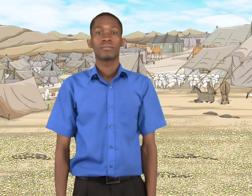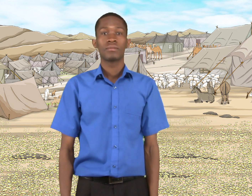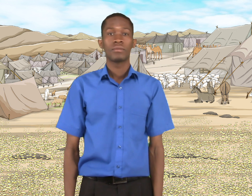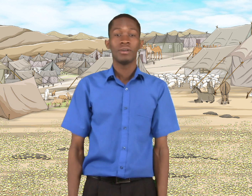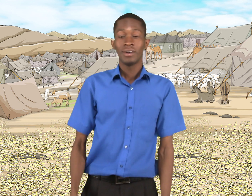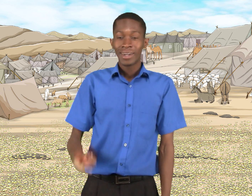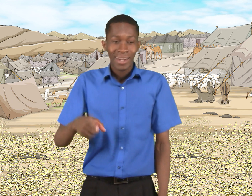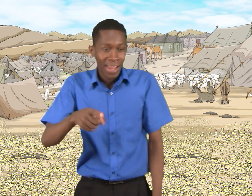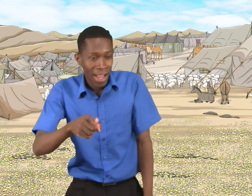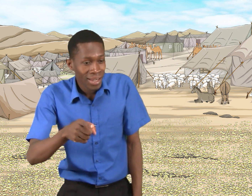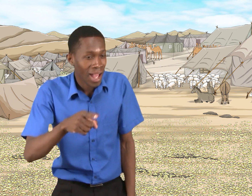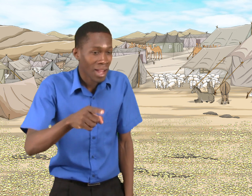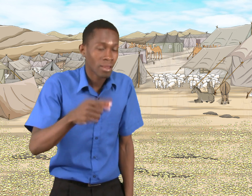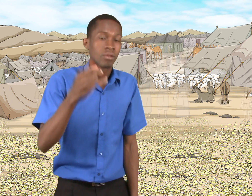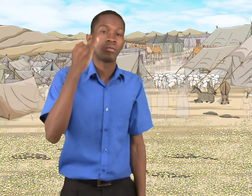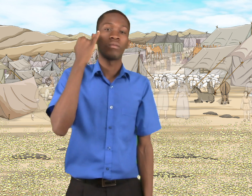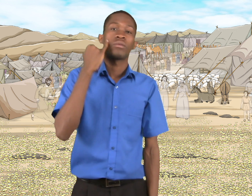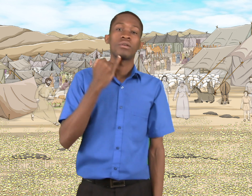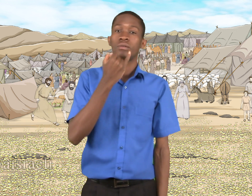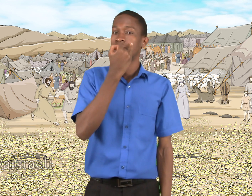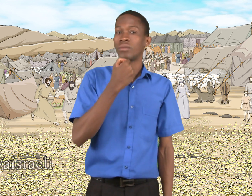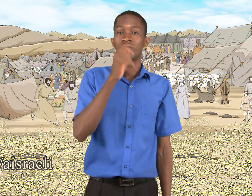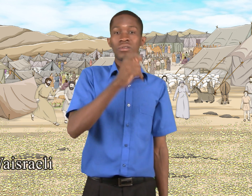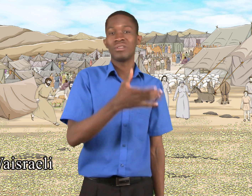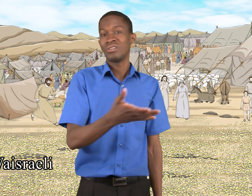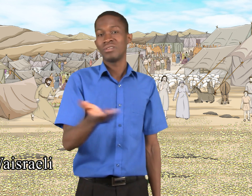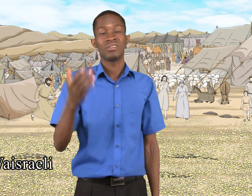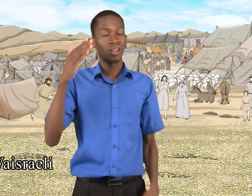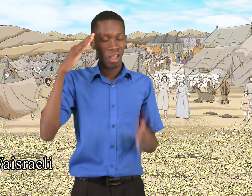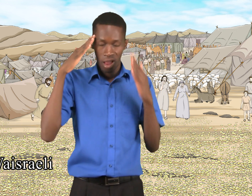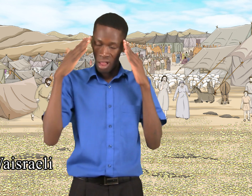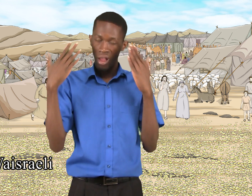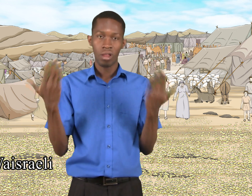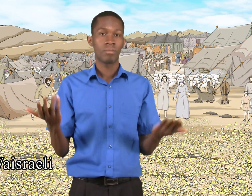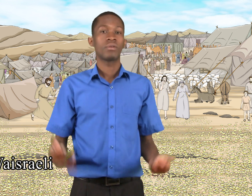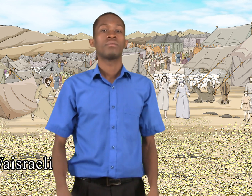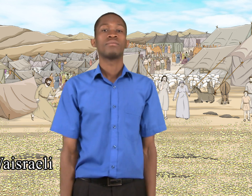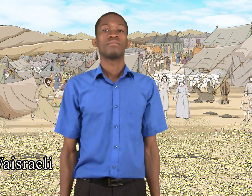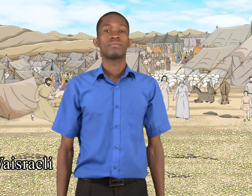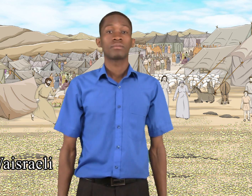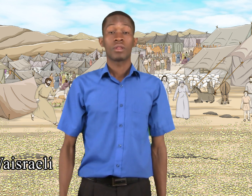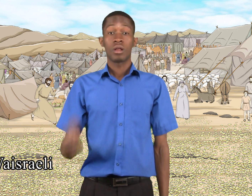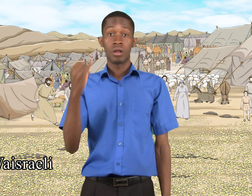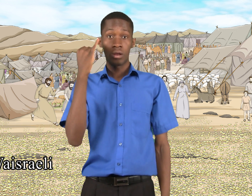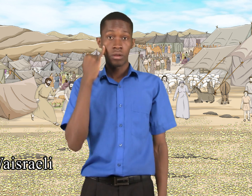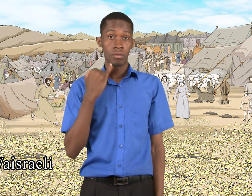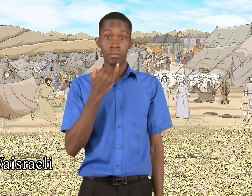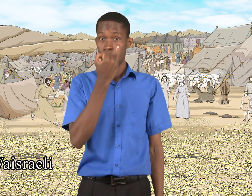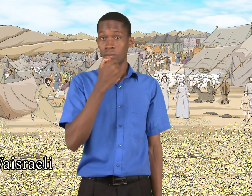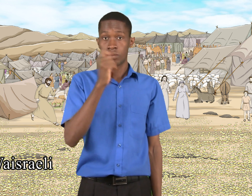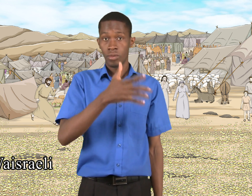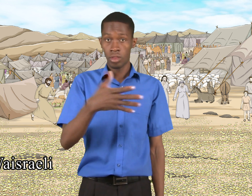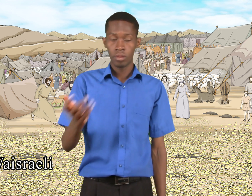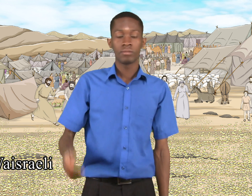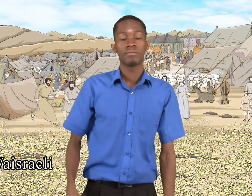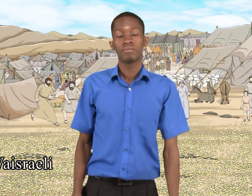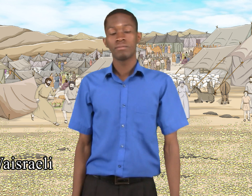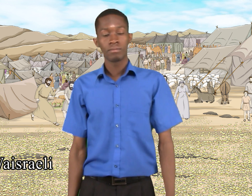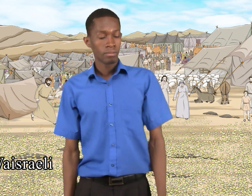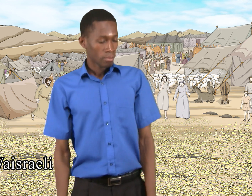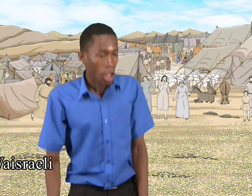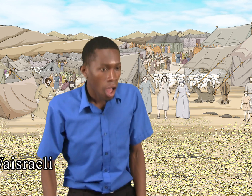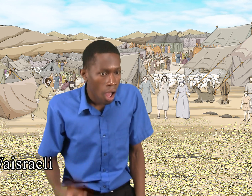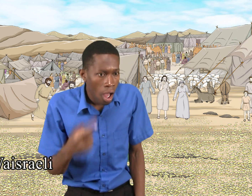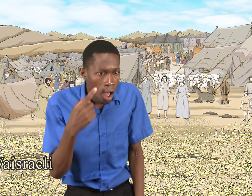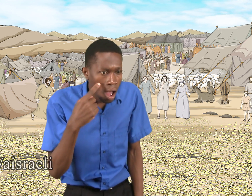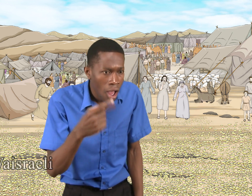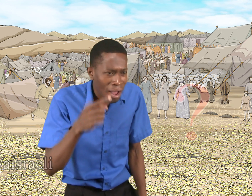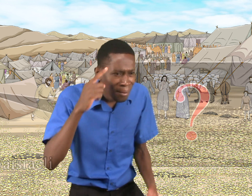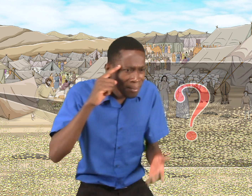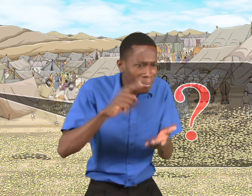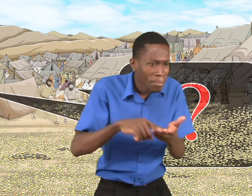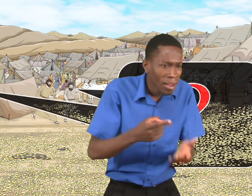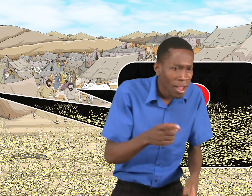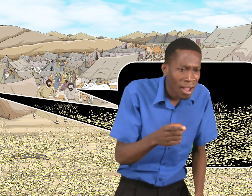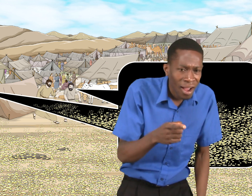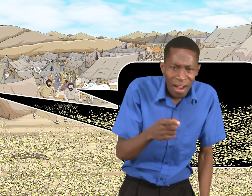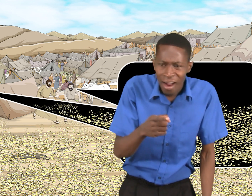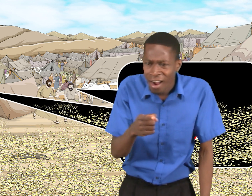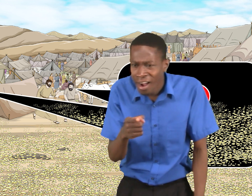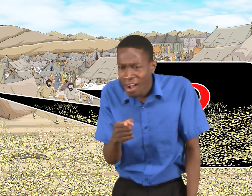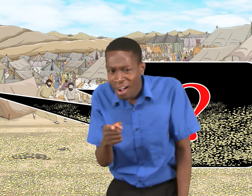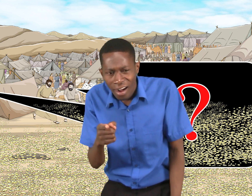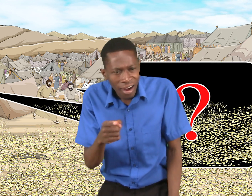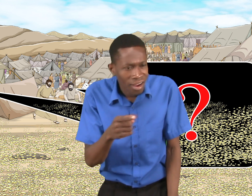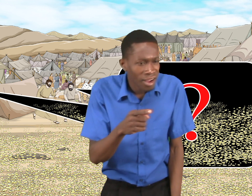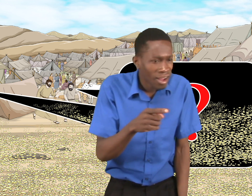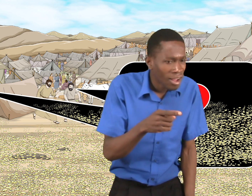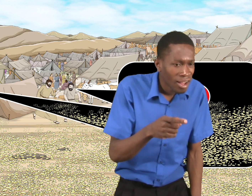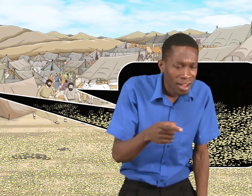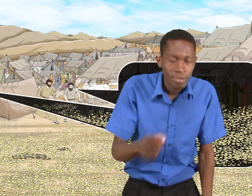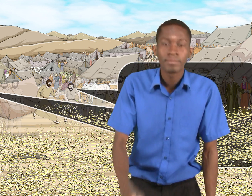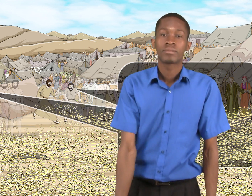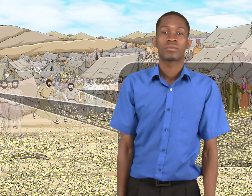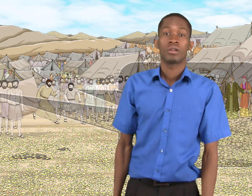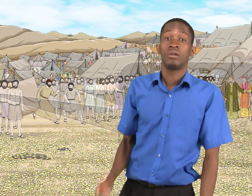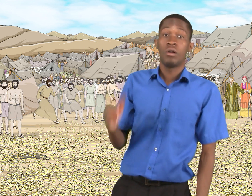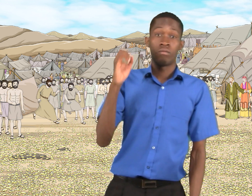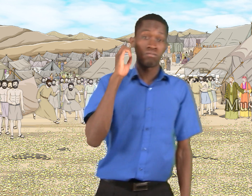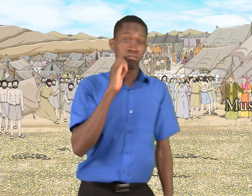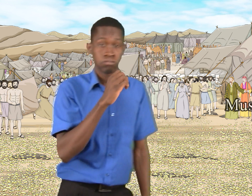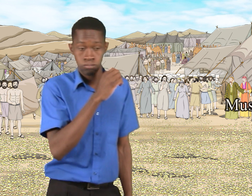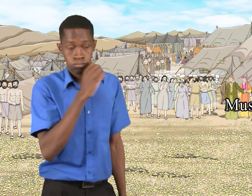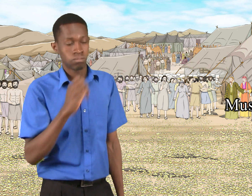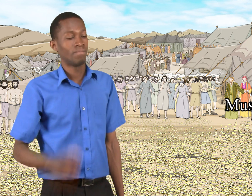When the Israelites saw it, they asked one another, “What is it?” For they did not know what it was.